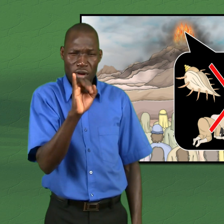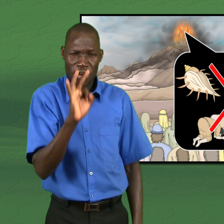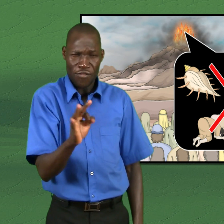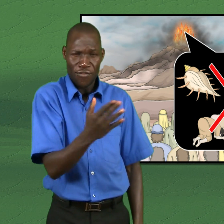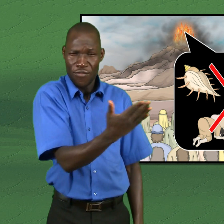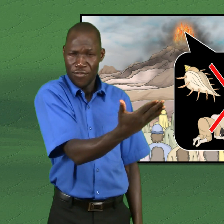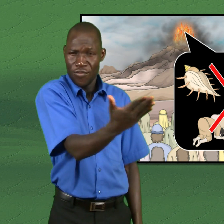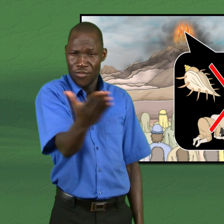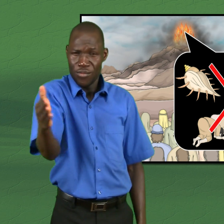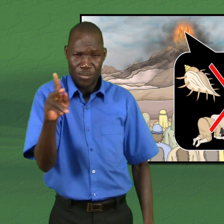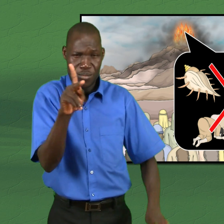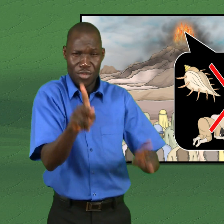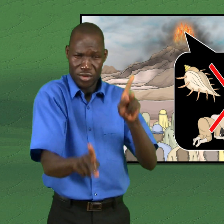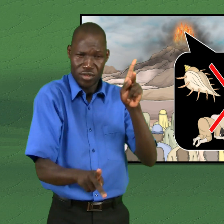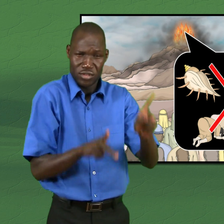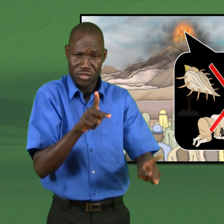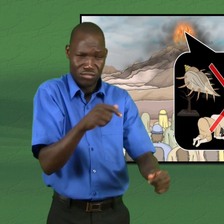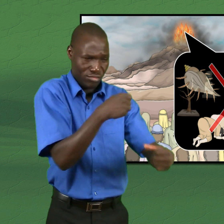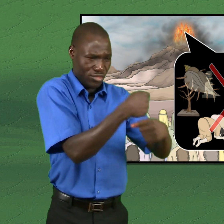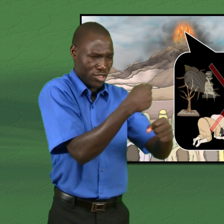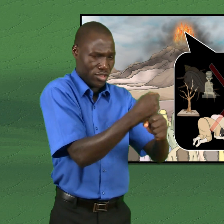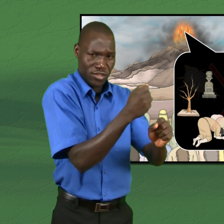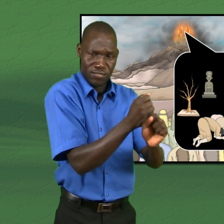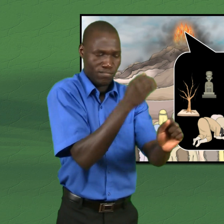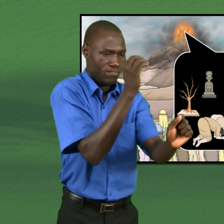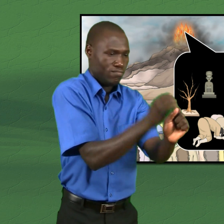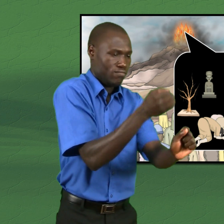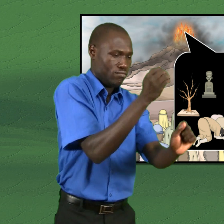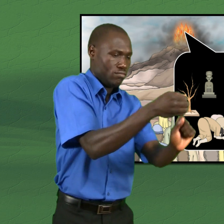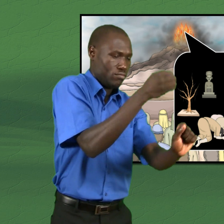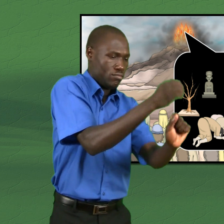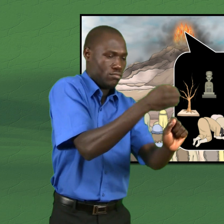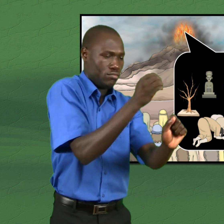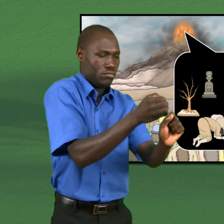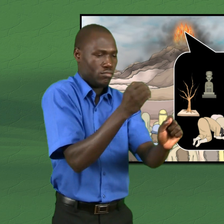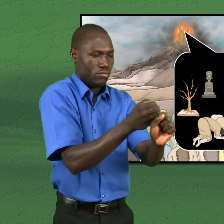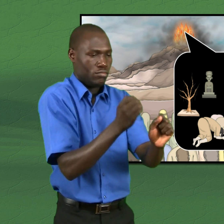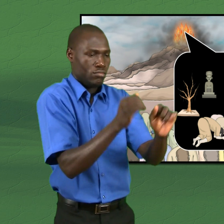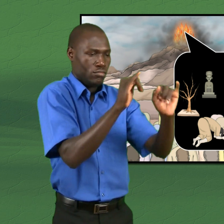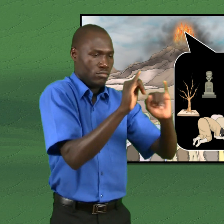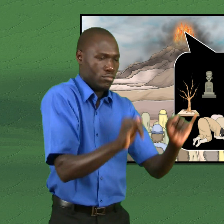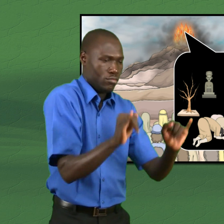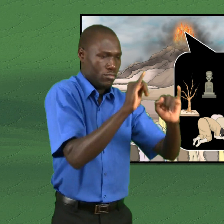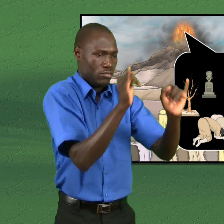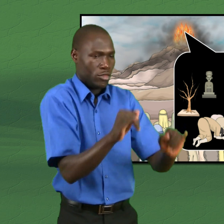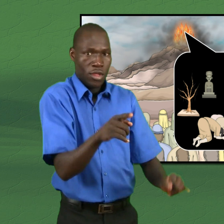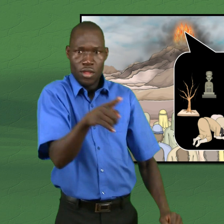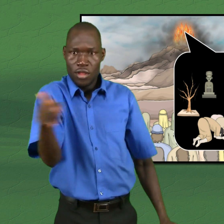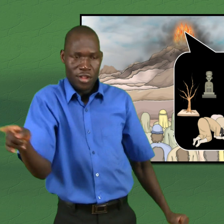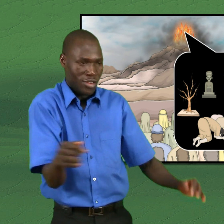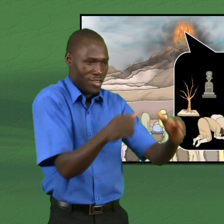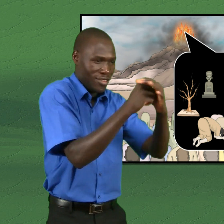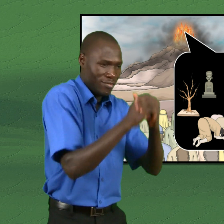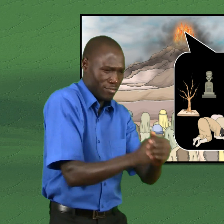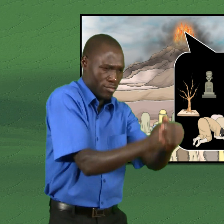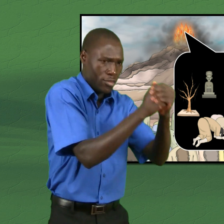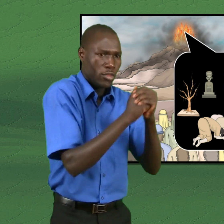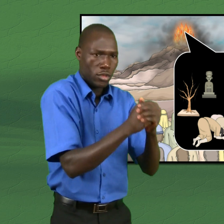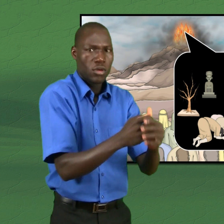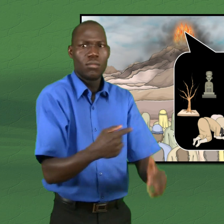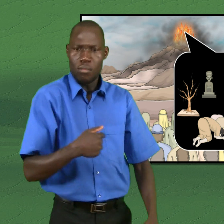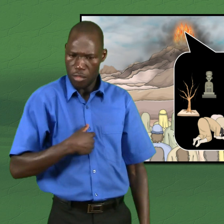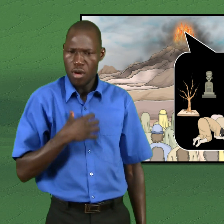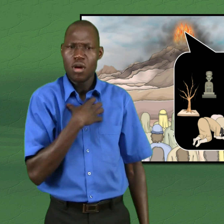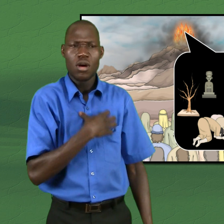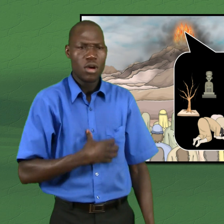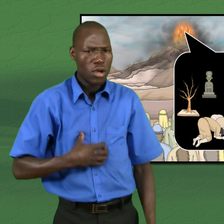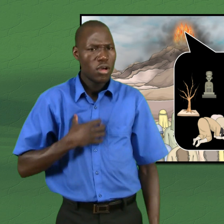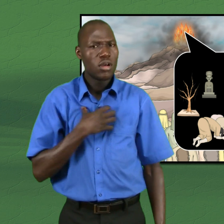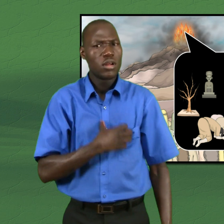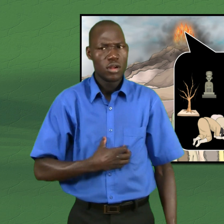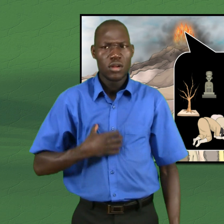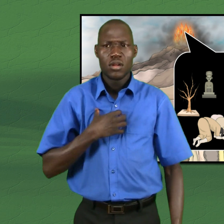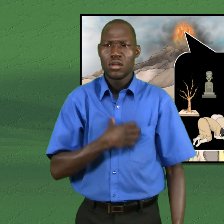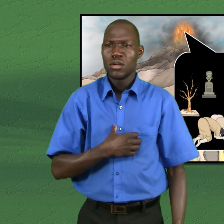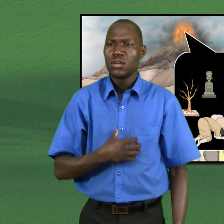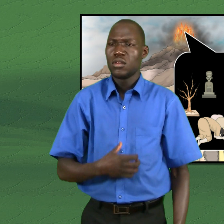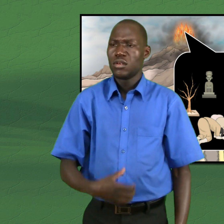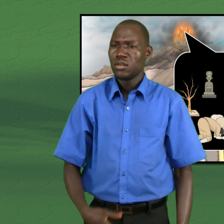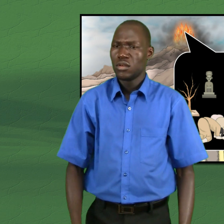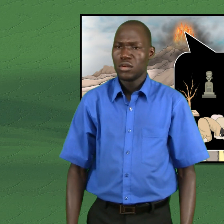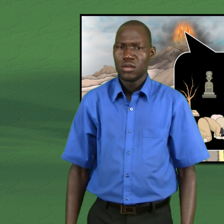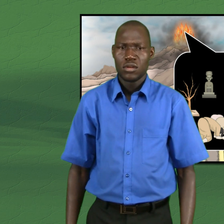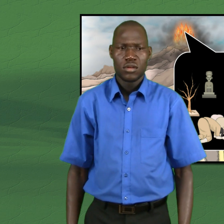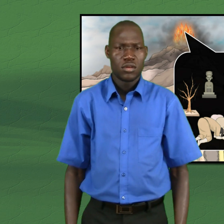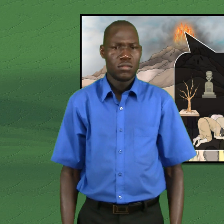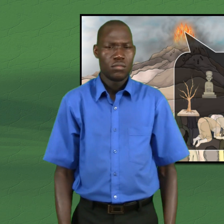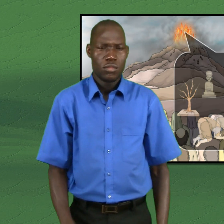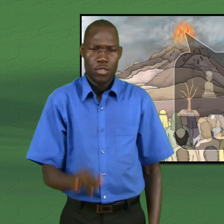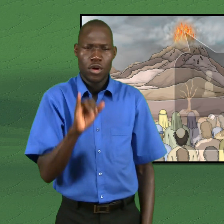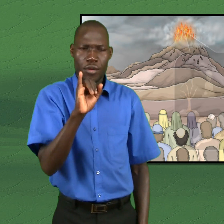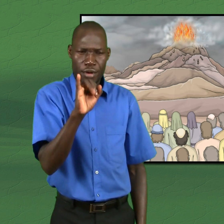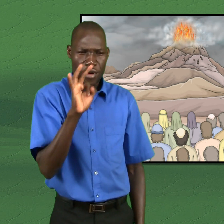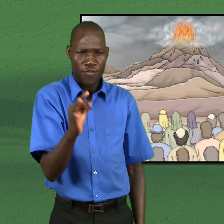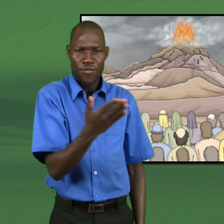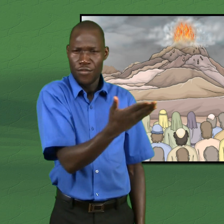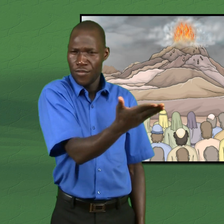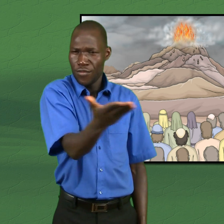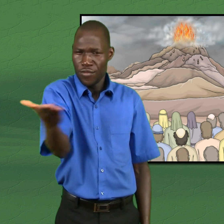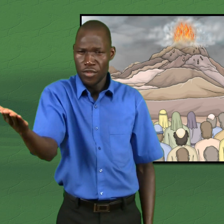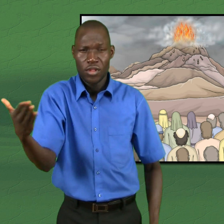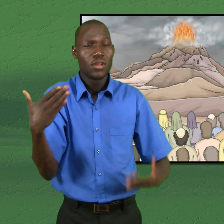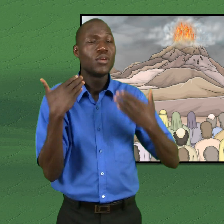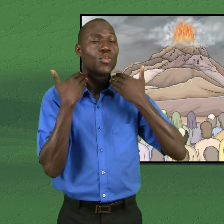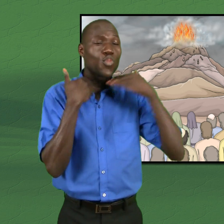You shall not bow down to them or worship them;